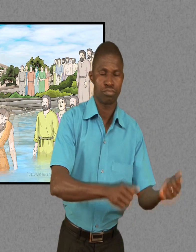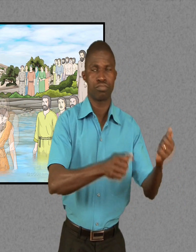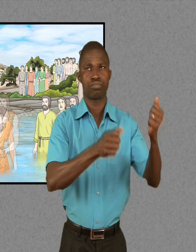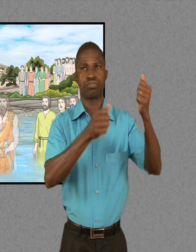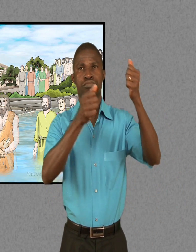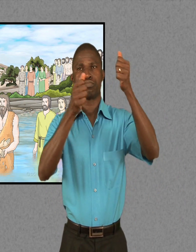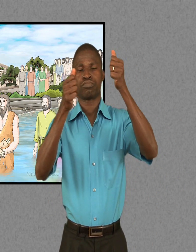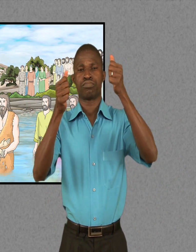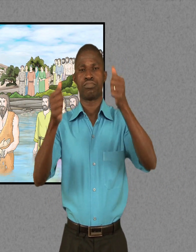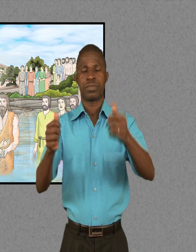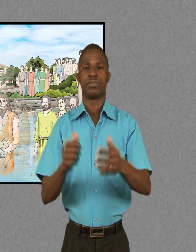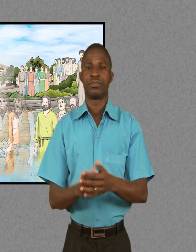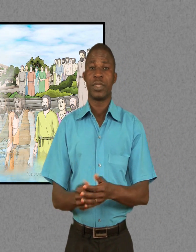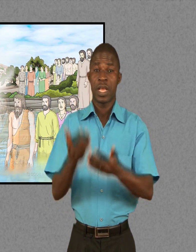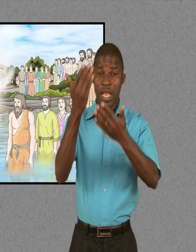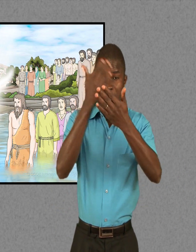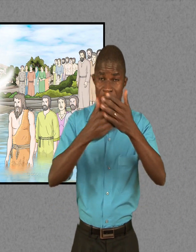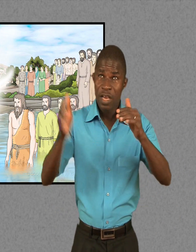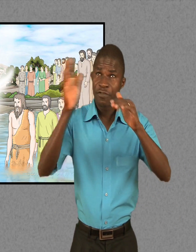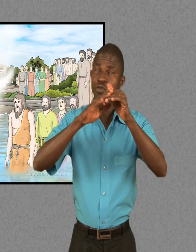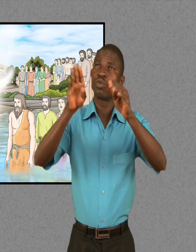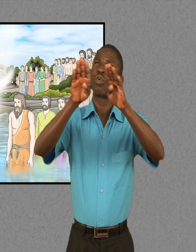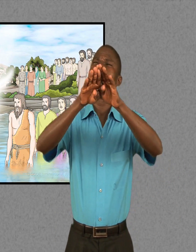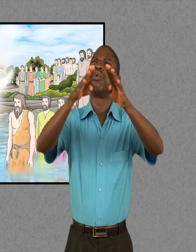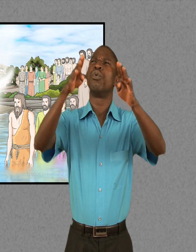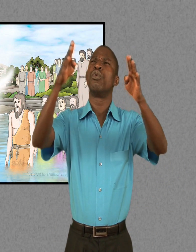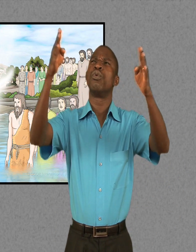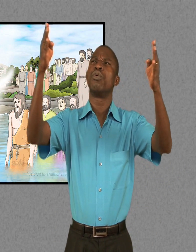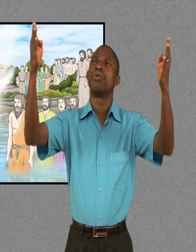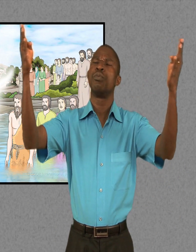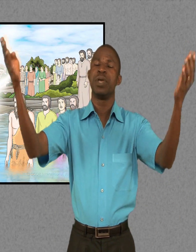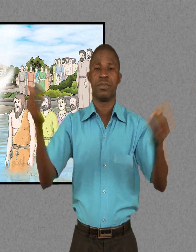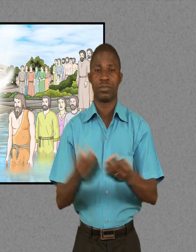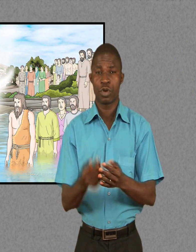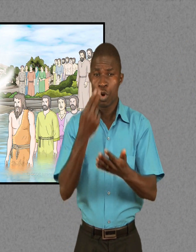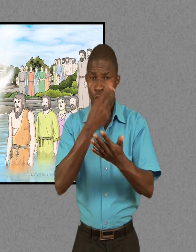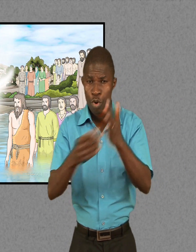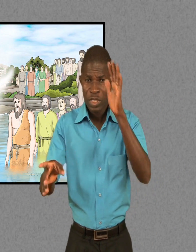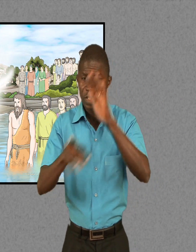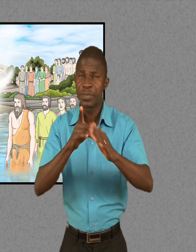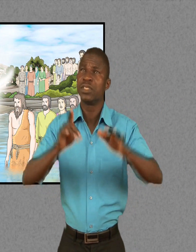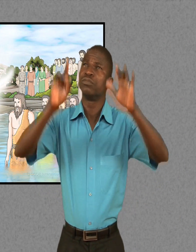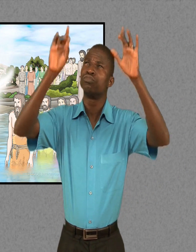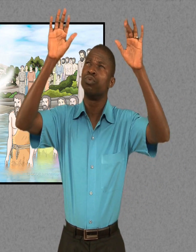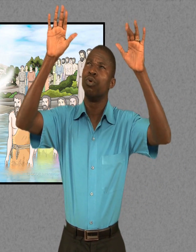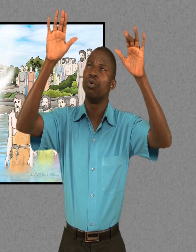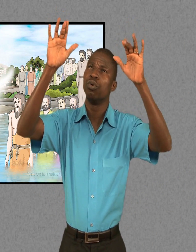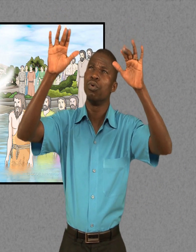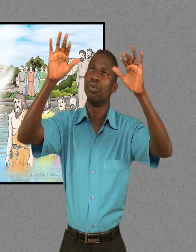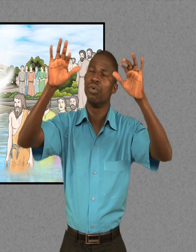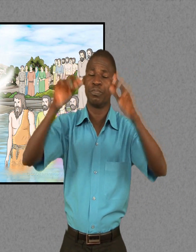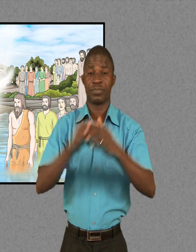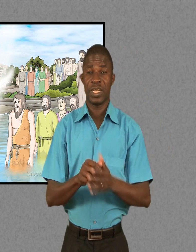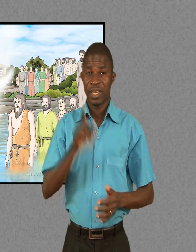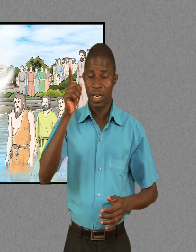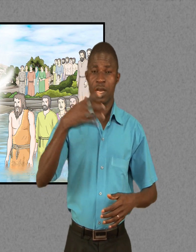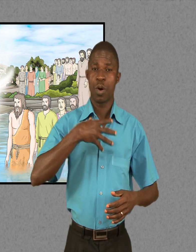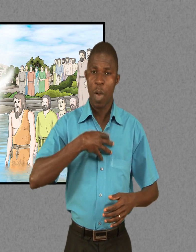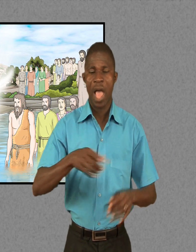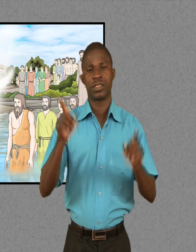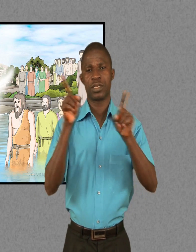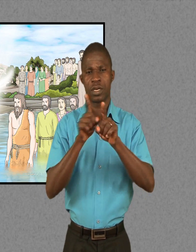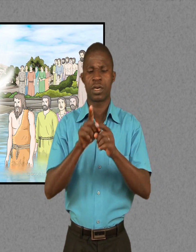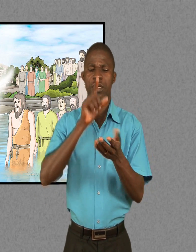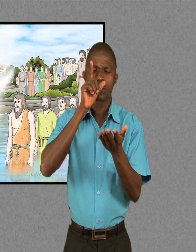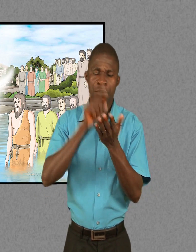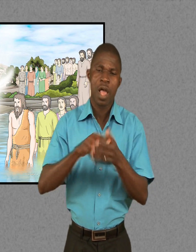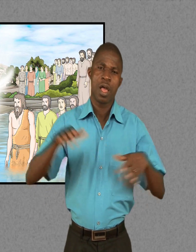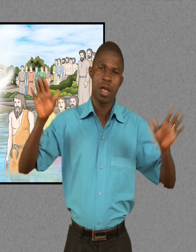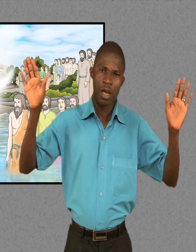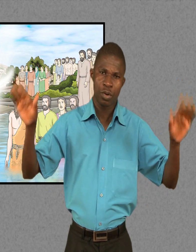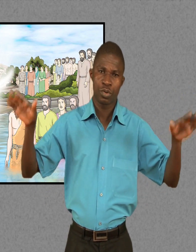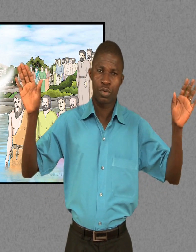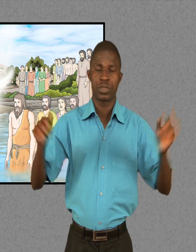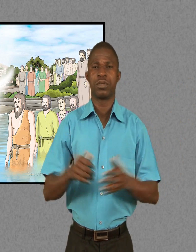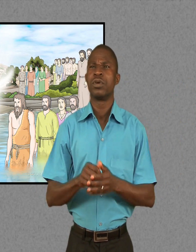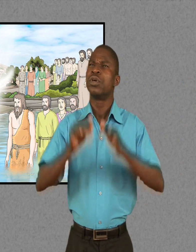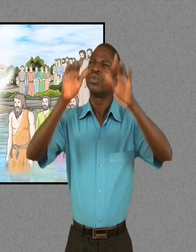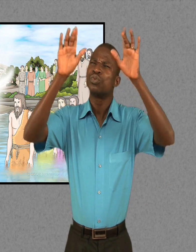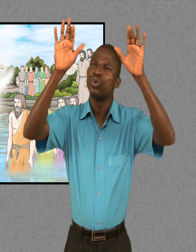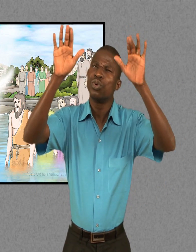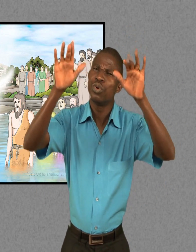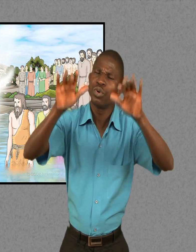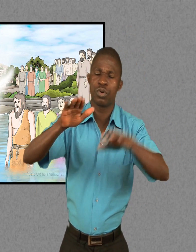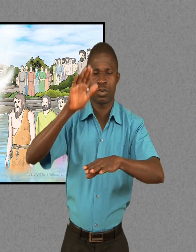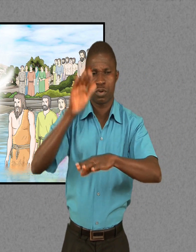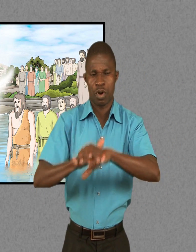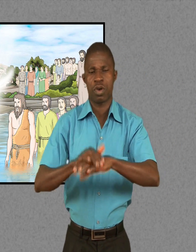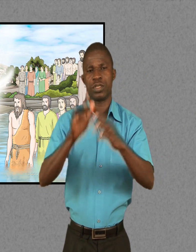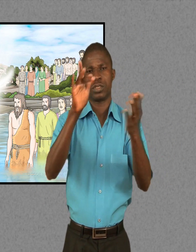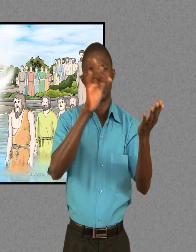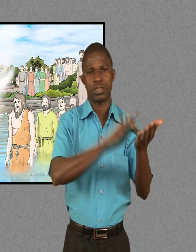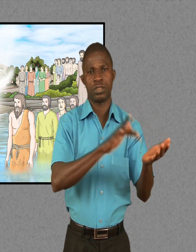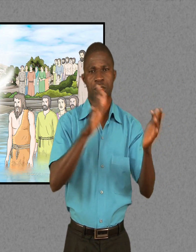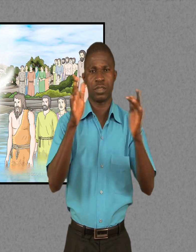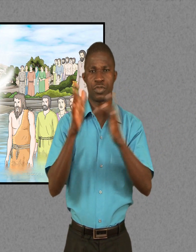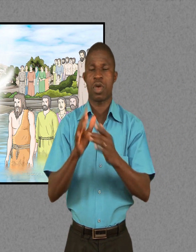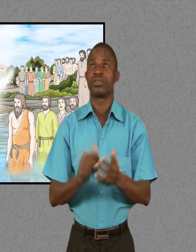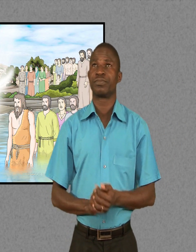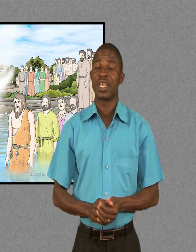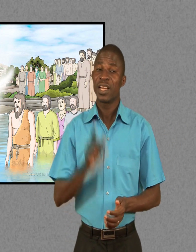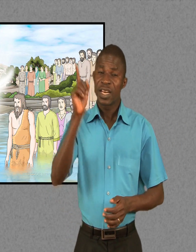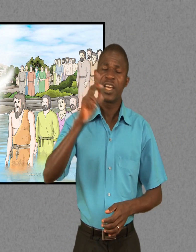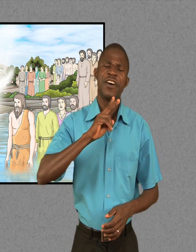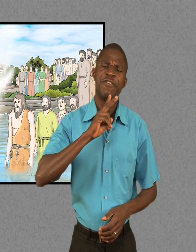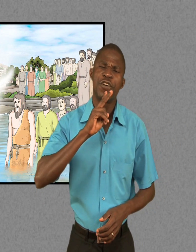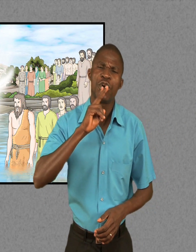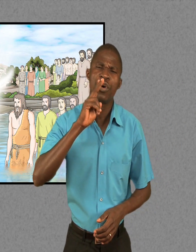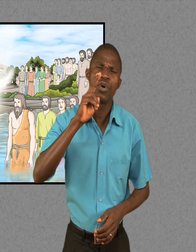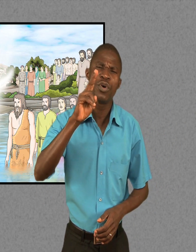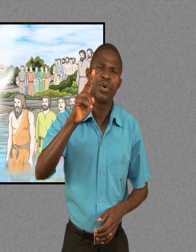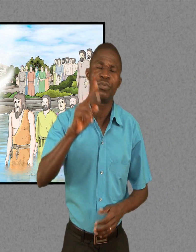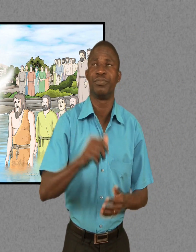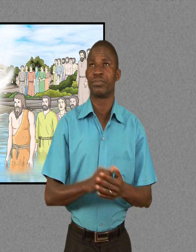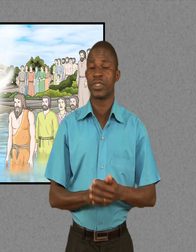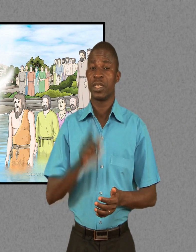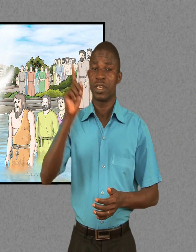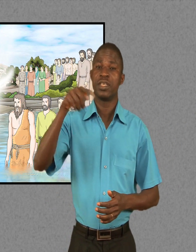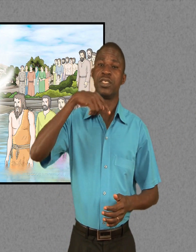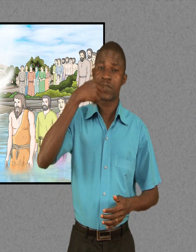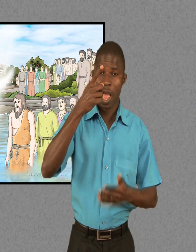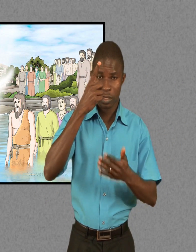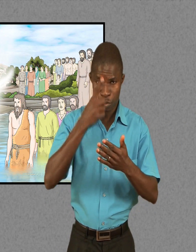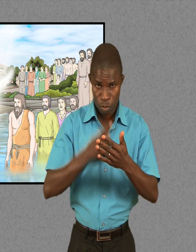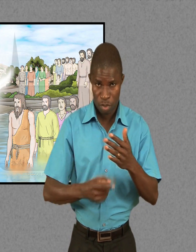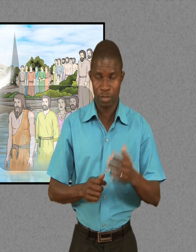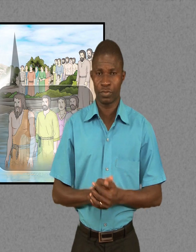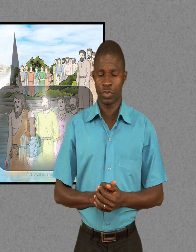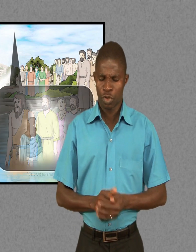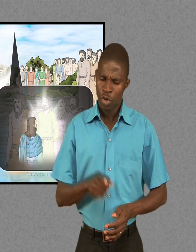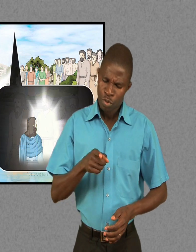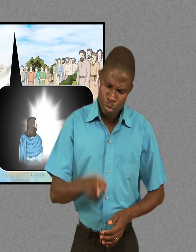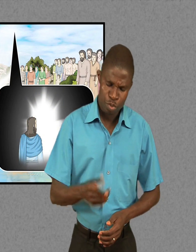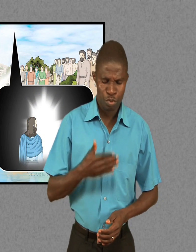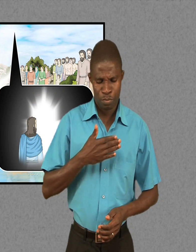Suddenly the heavens were opened, and He saw the Spirit of God descending like a dove and resting on Him.